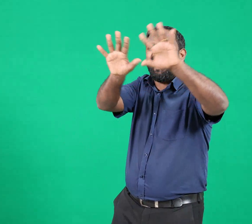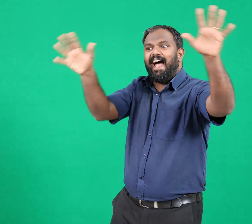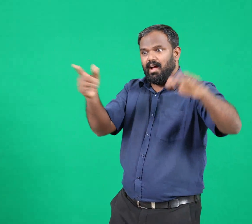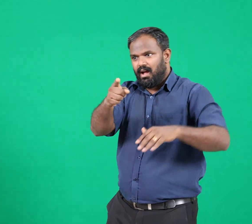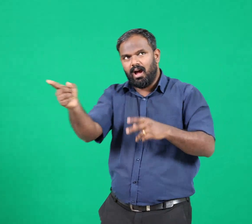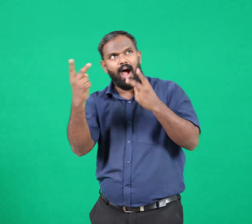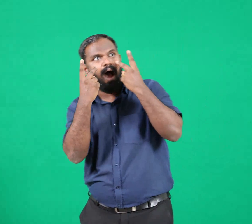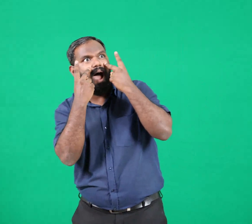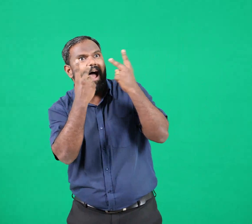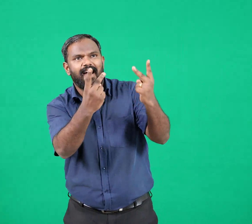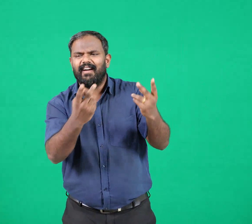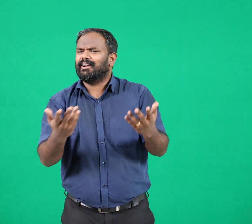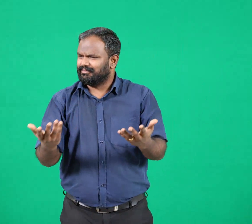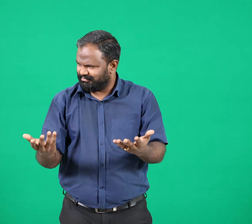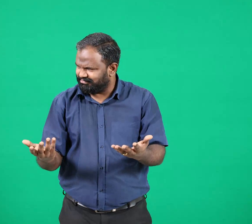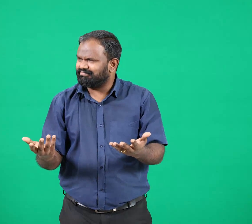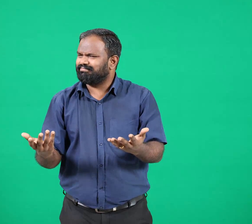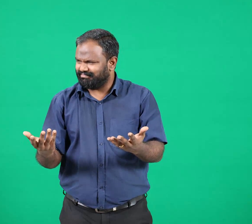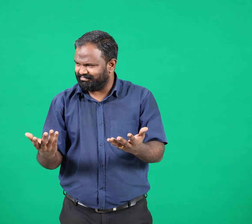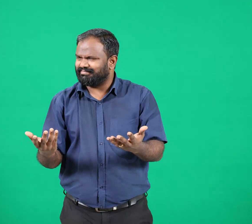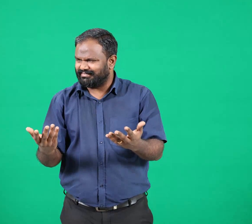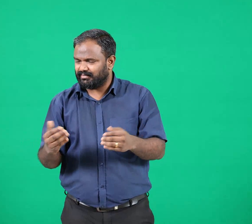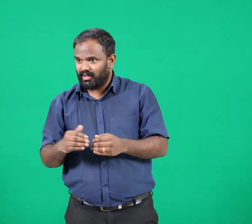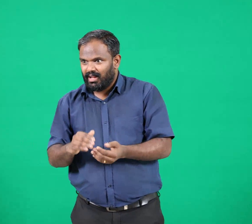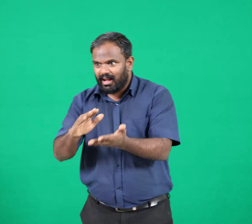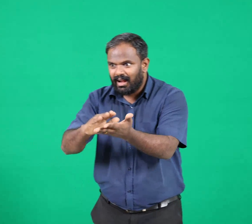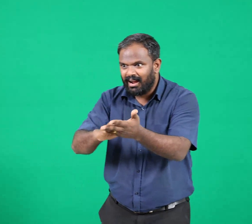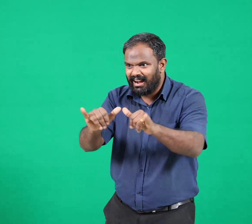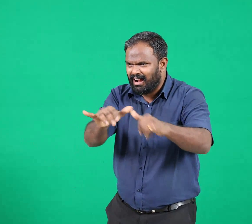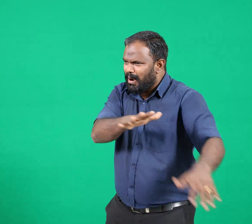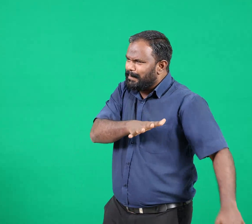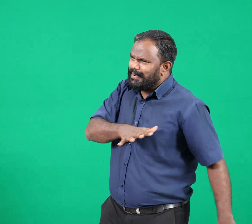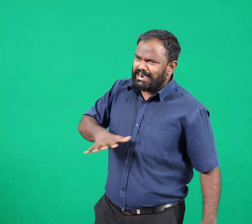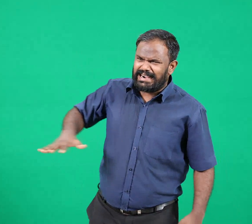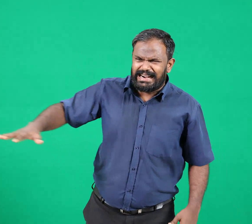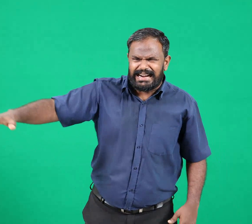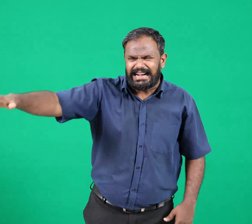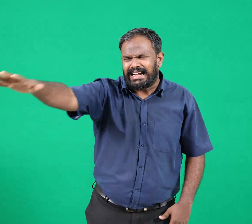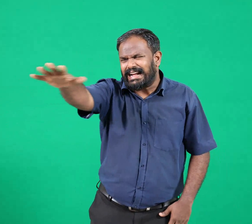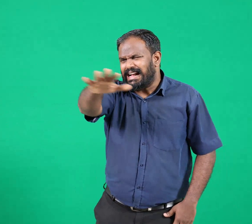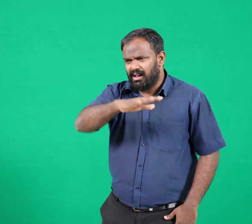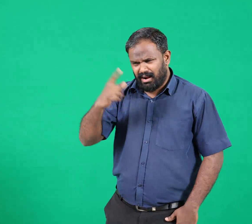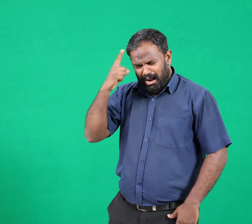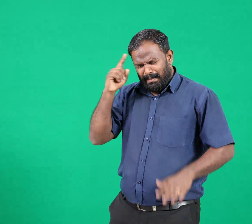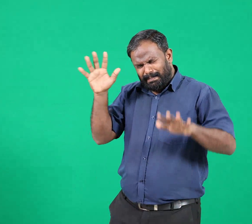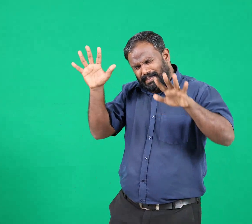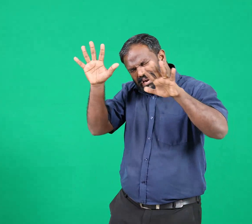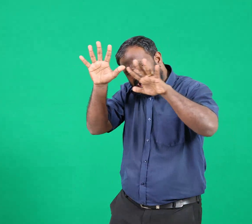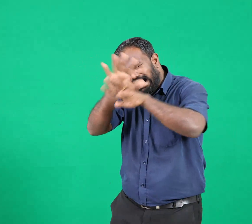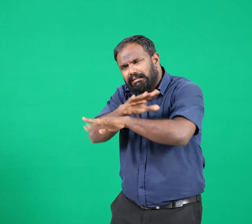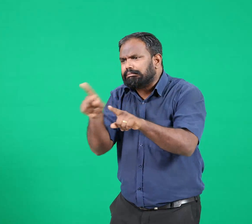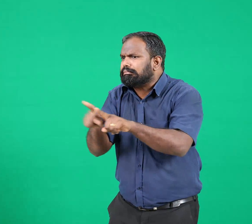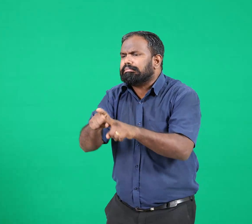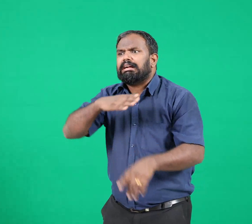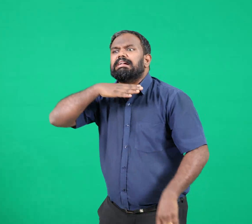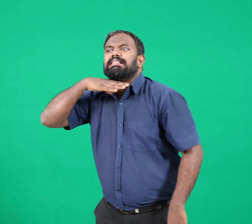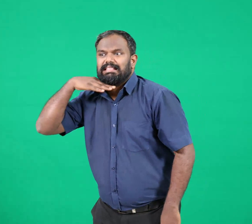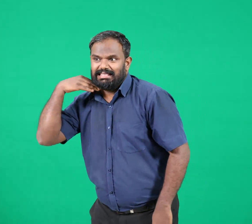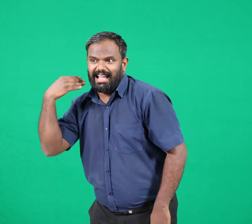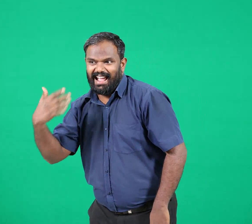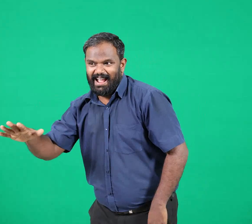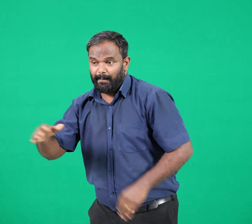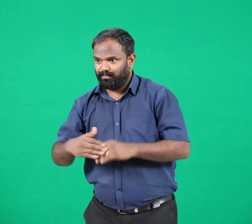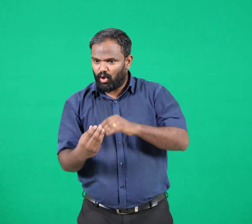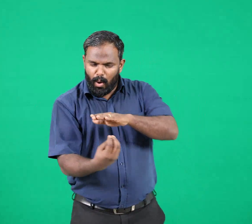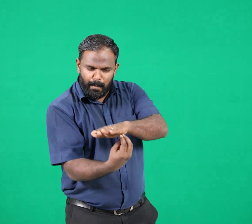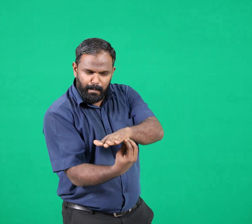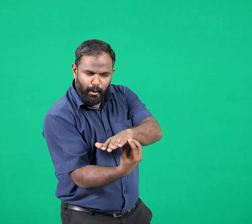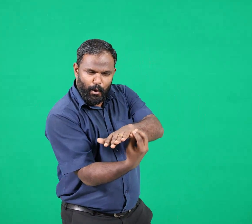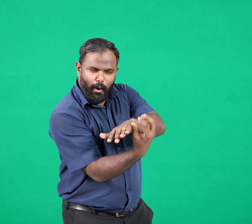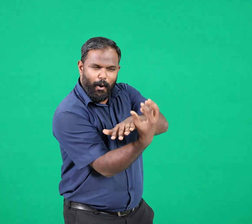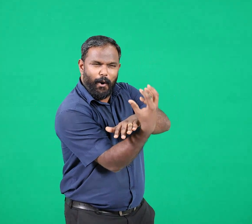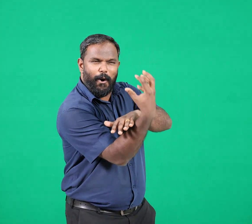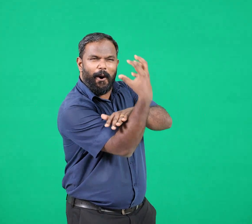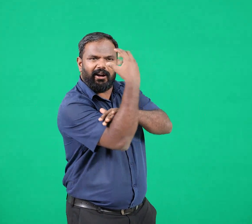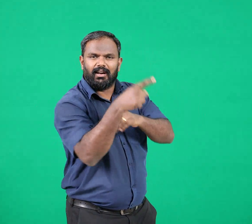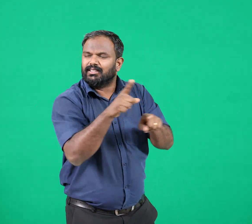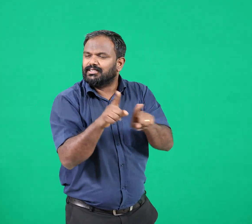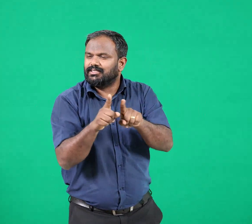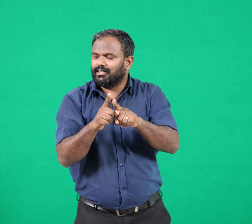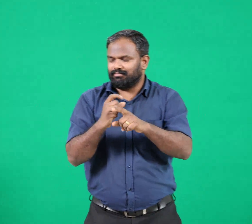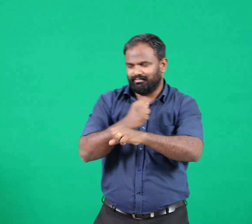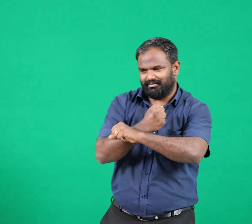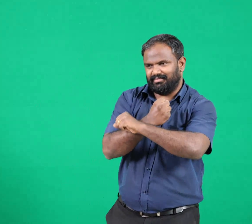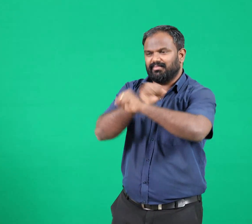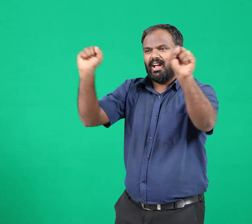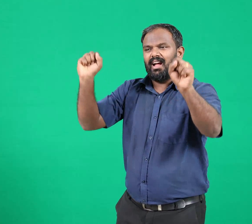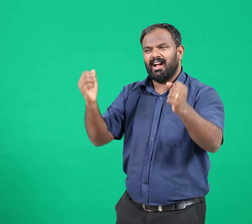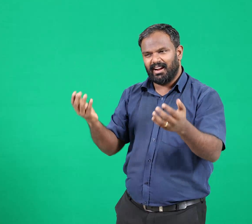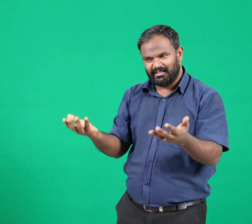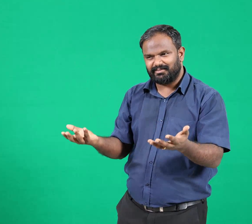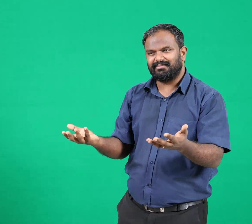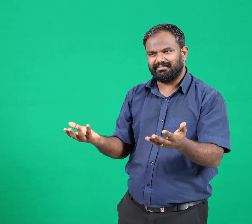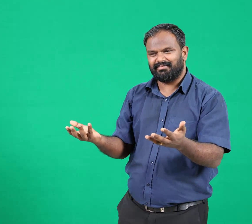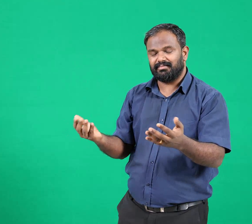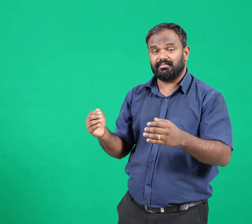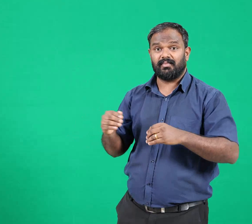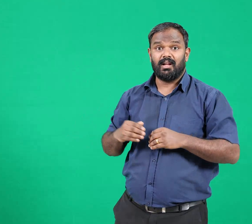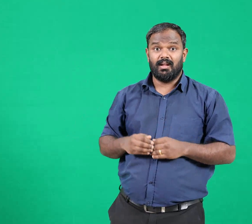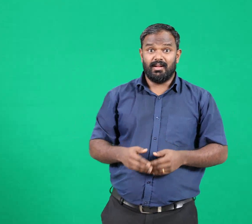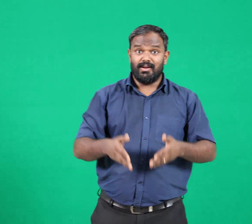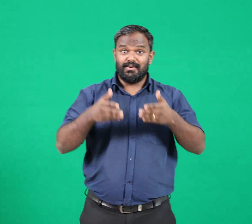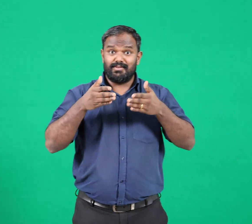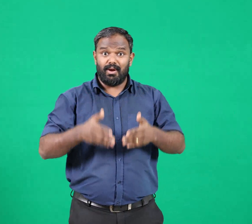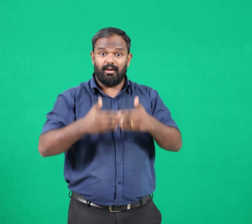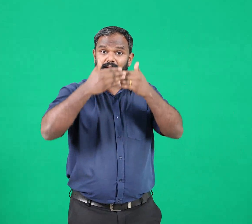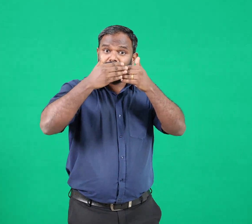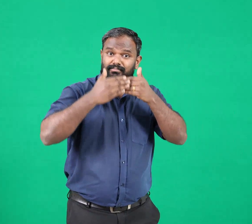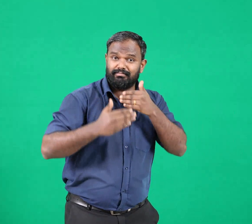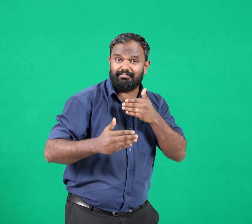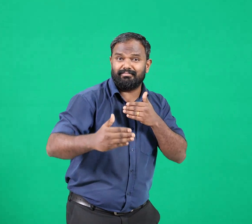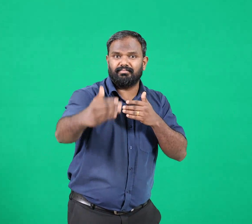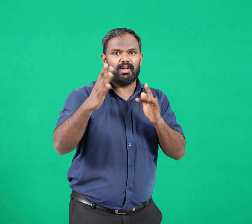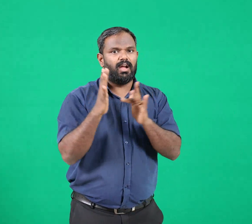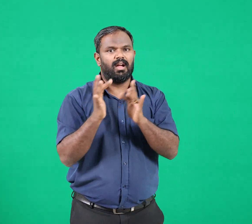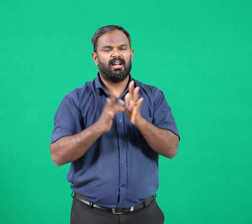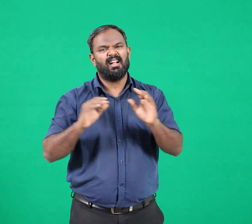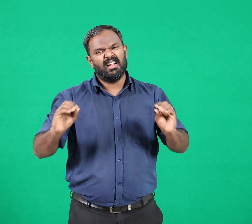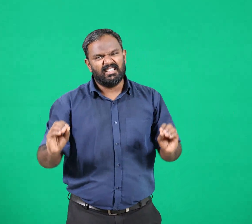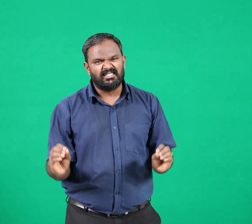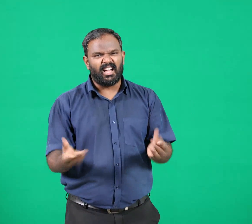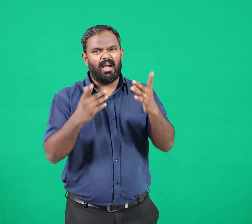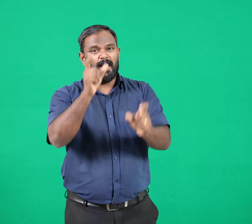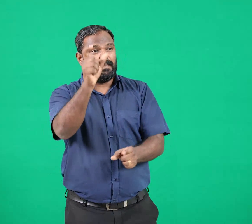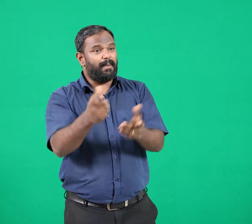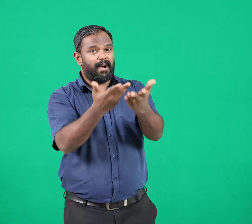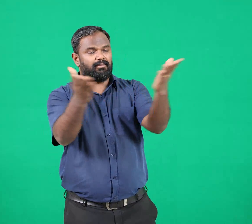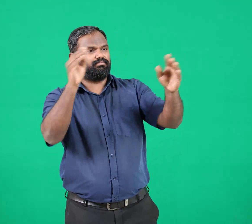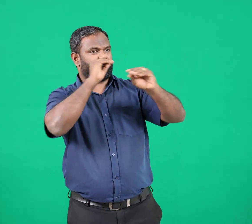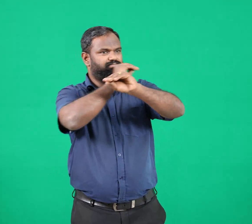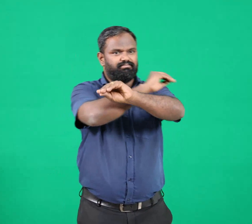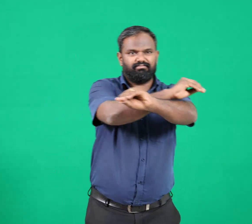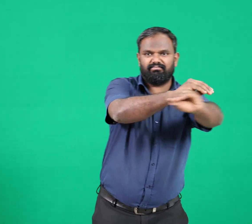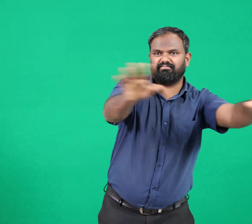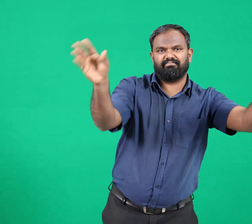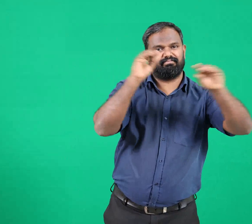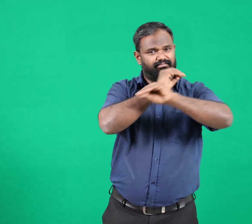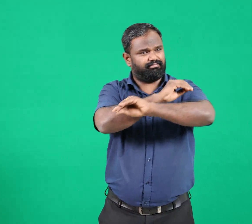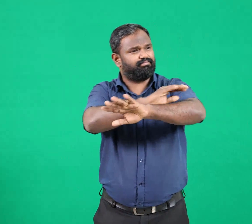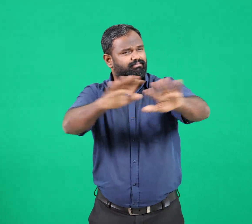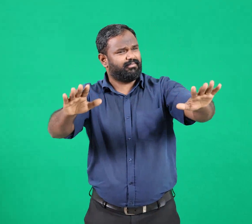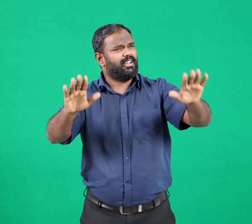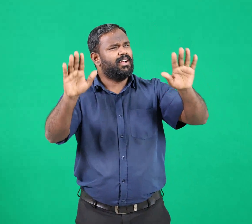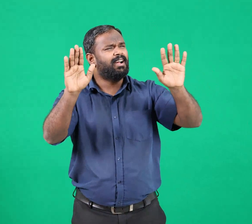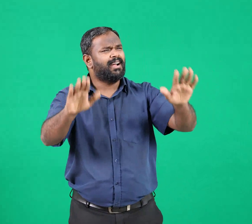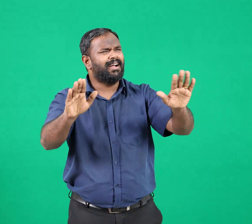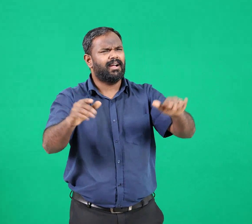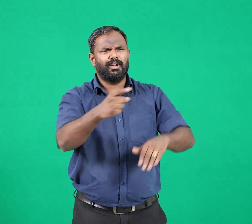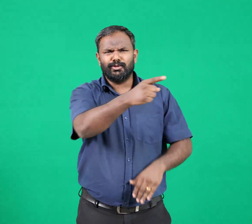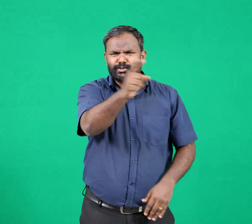on those living in the land of the shadow of death, a light has dawned."